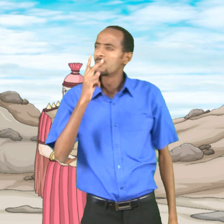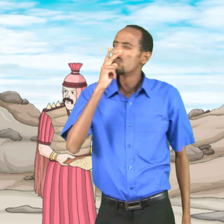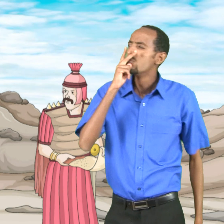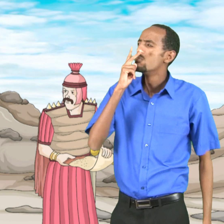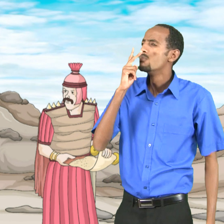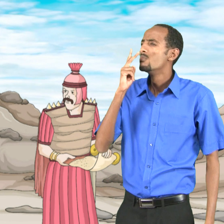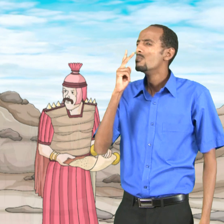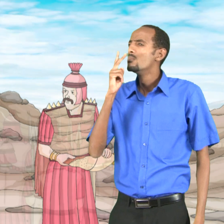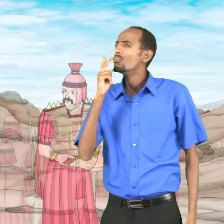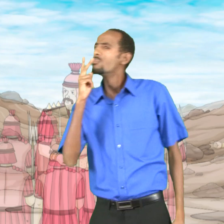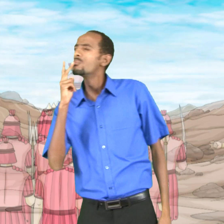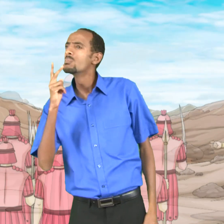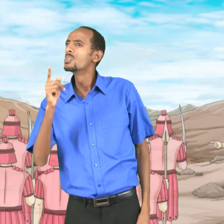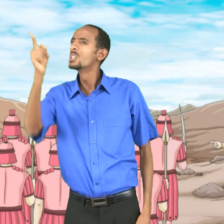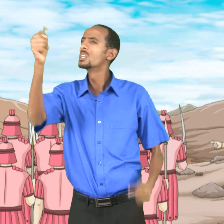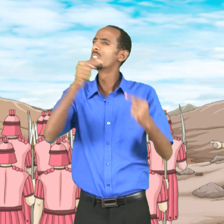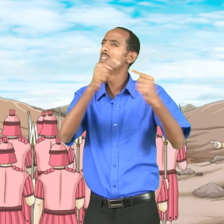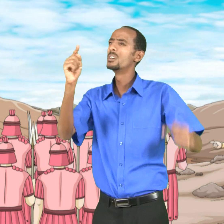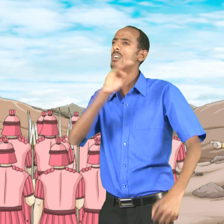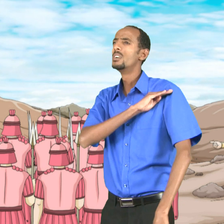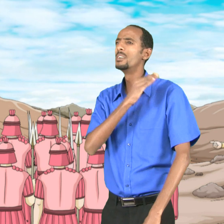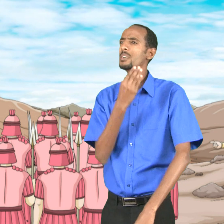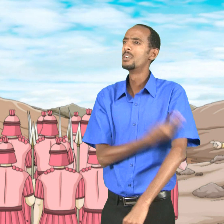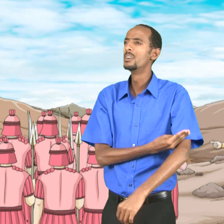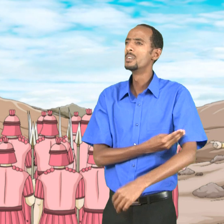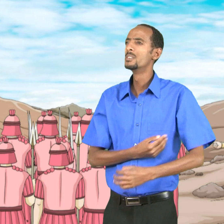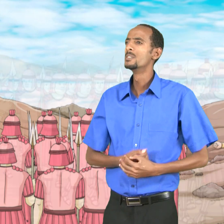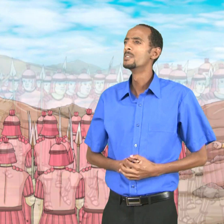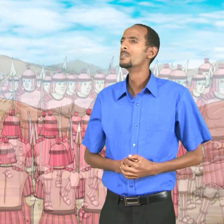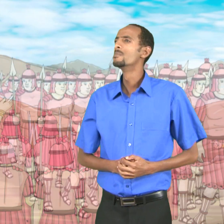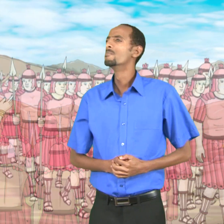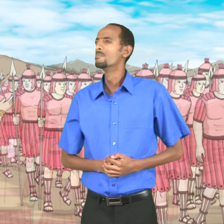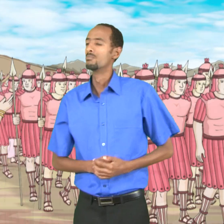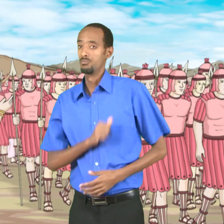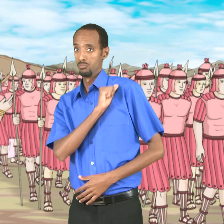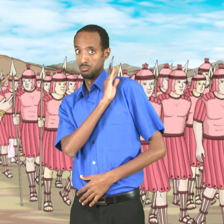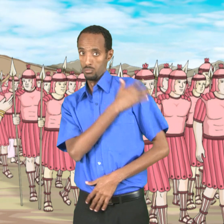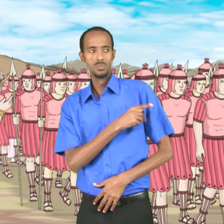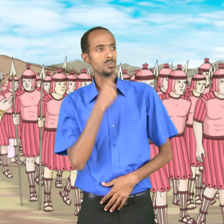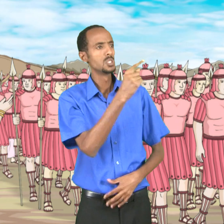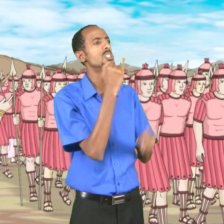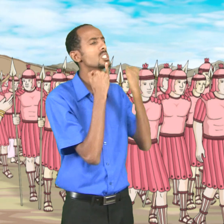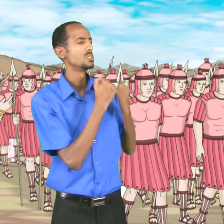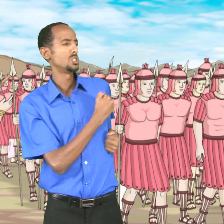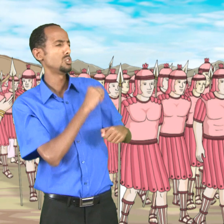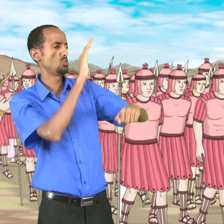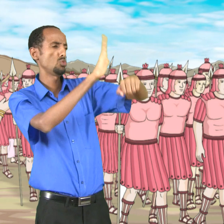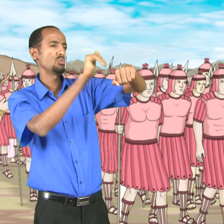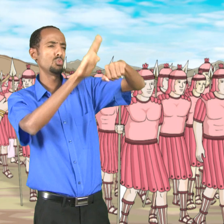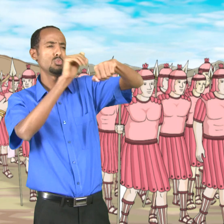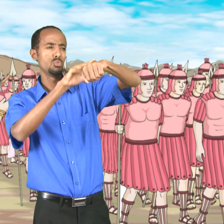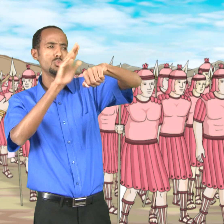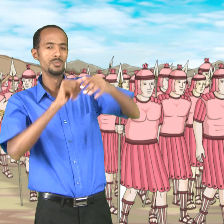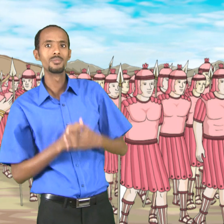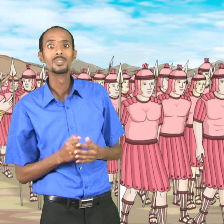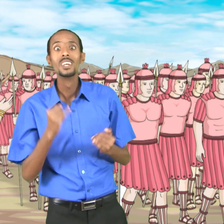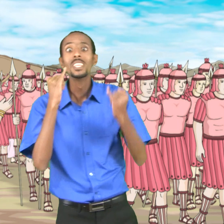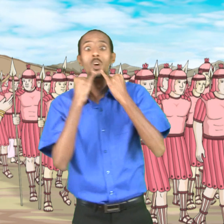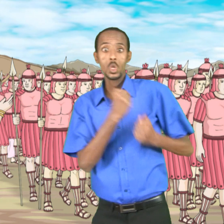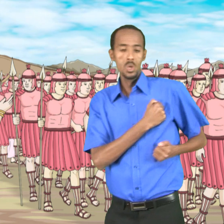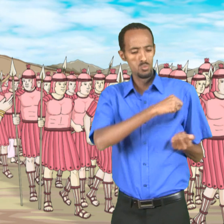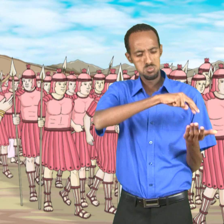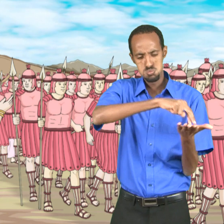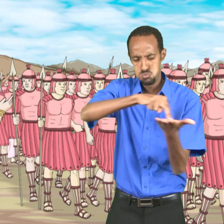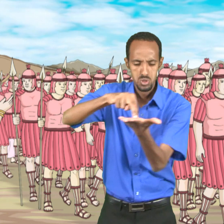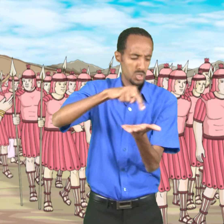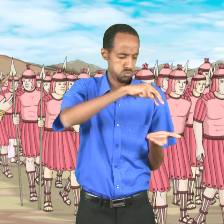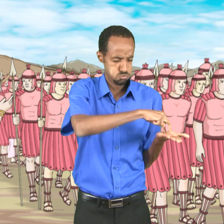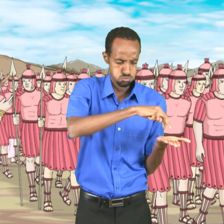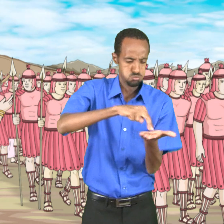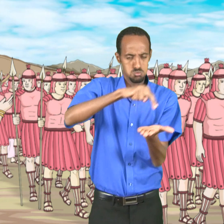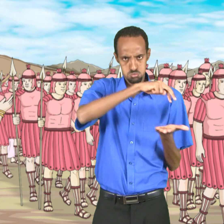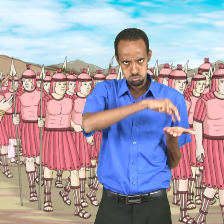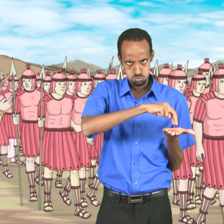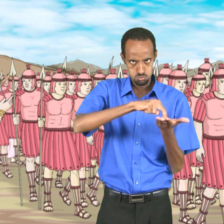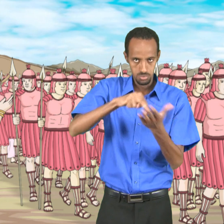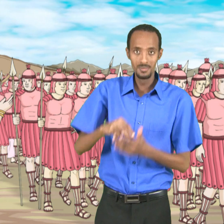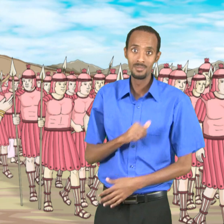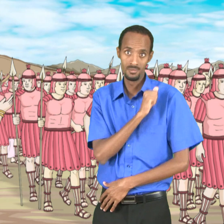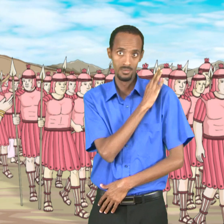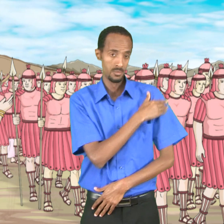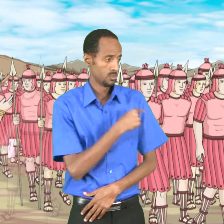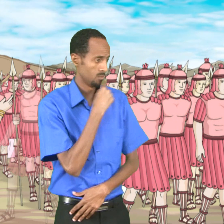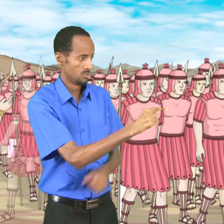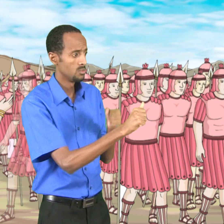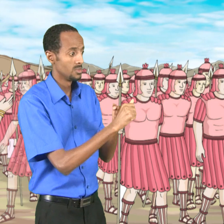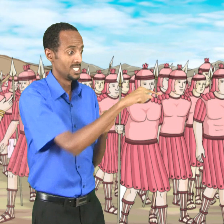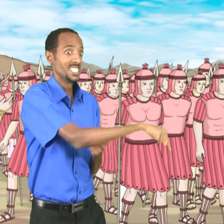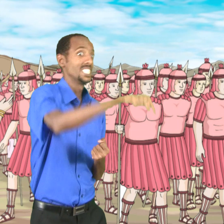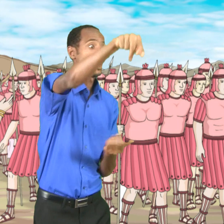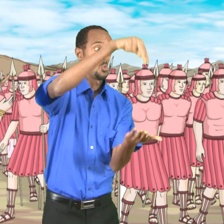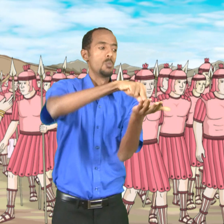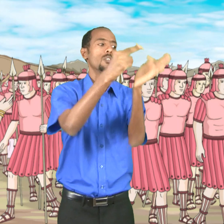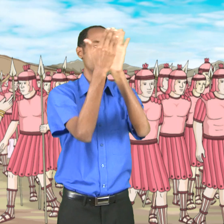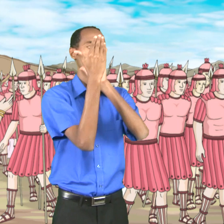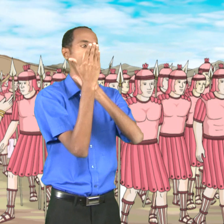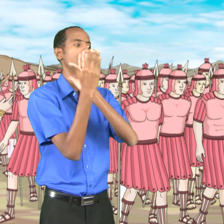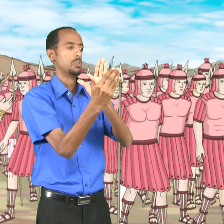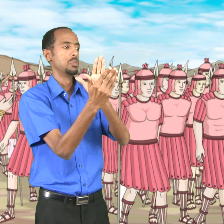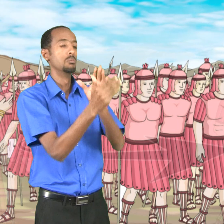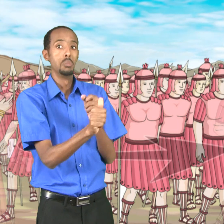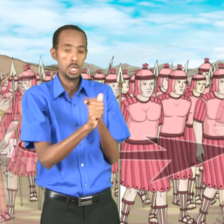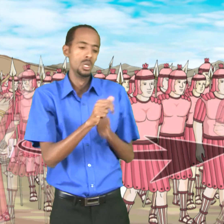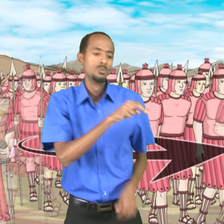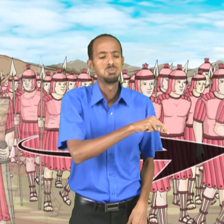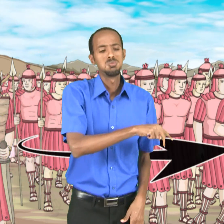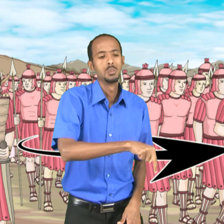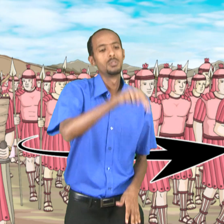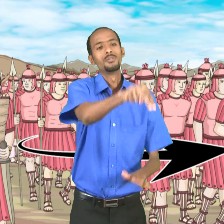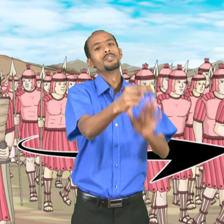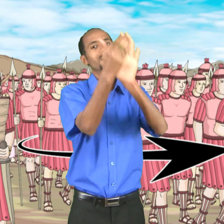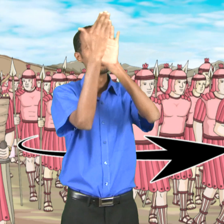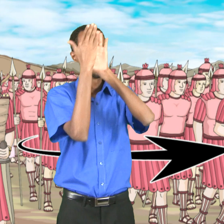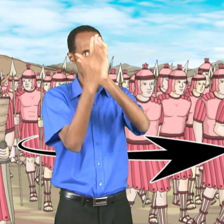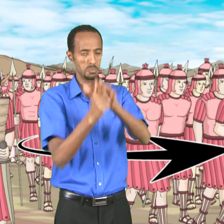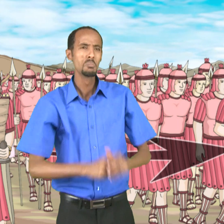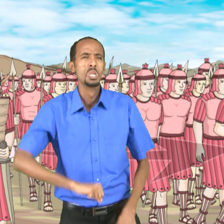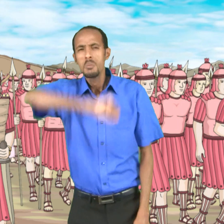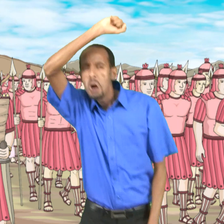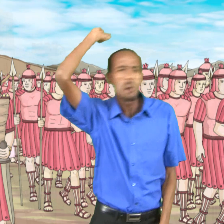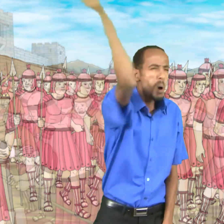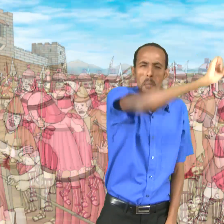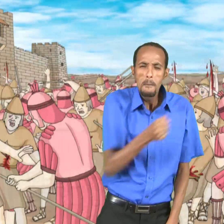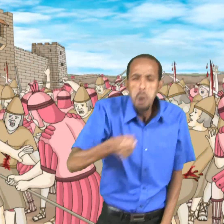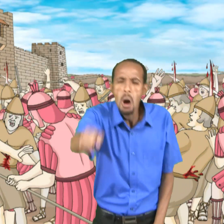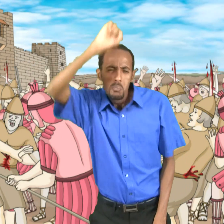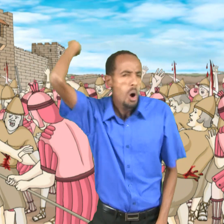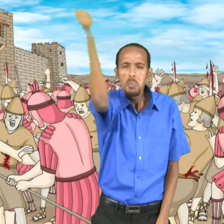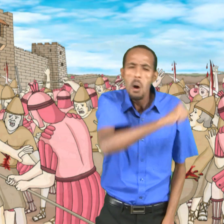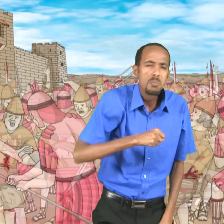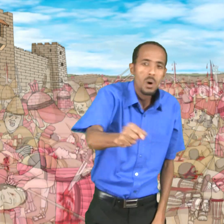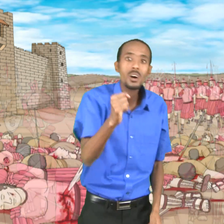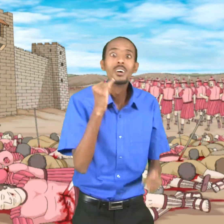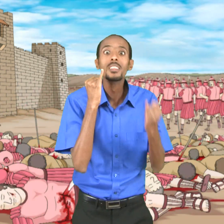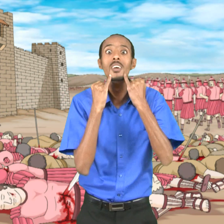So as Joab besieged the city, he assigned Uriah to a place where he saw the strongest enemy soldiers.